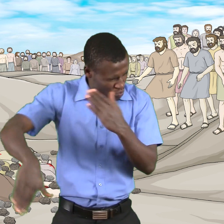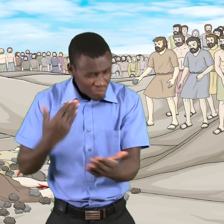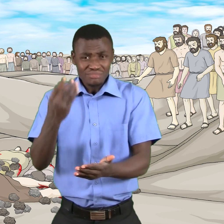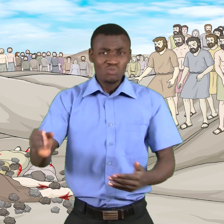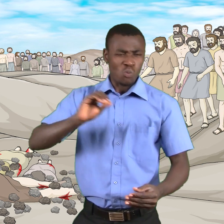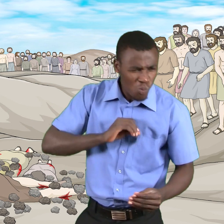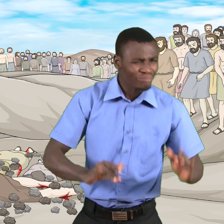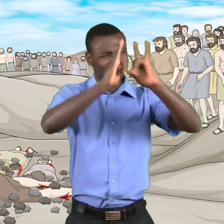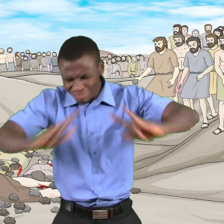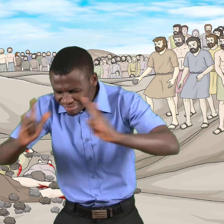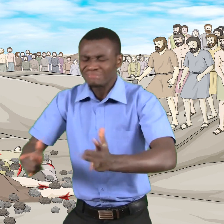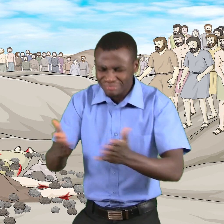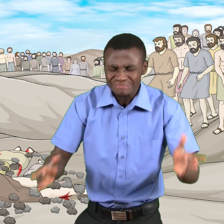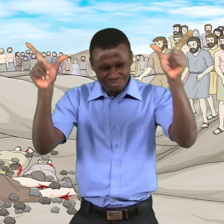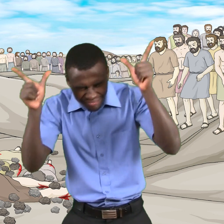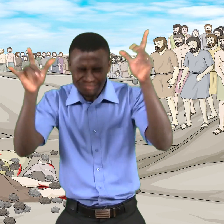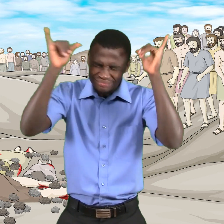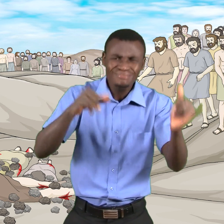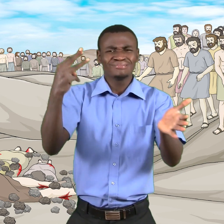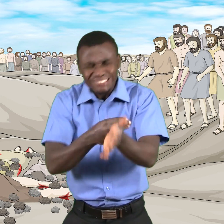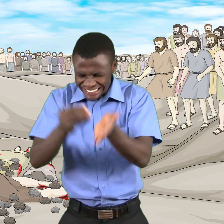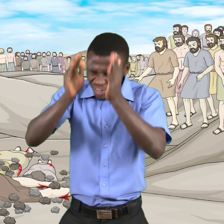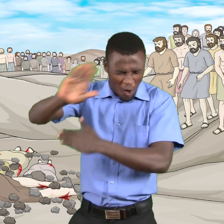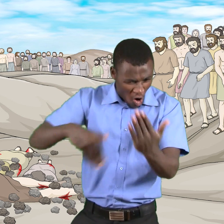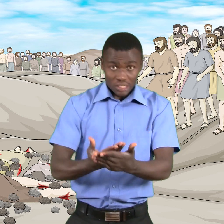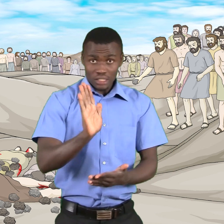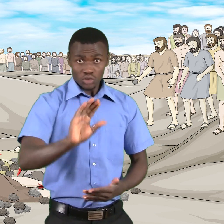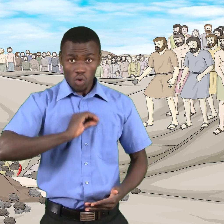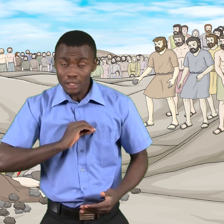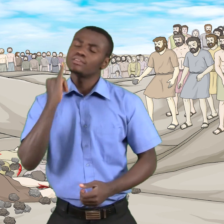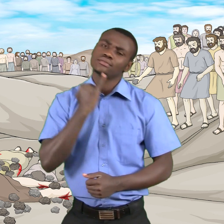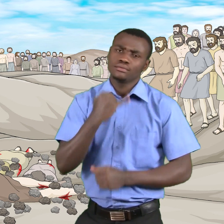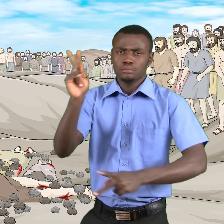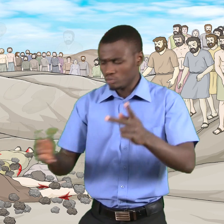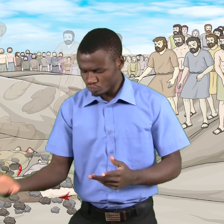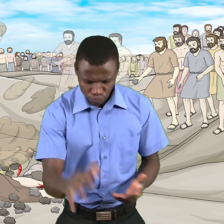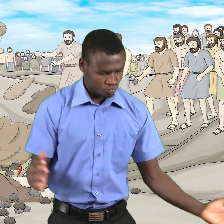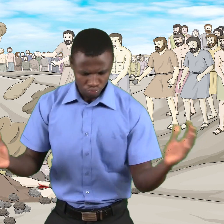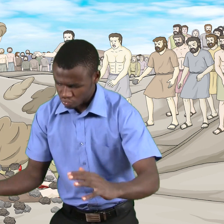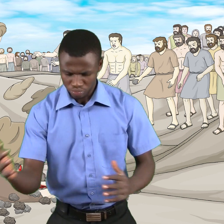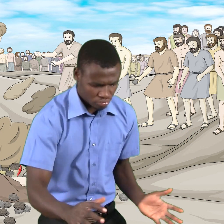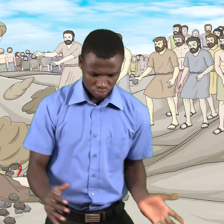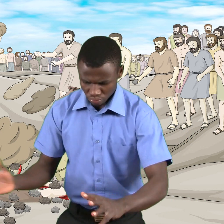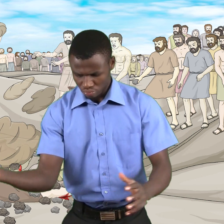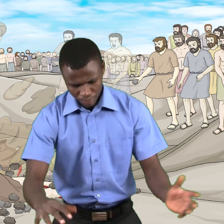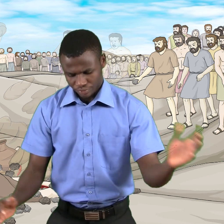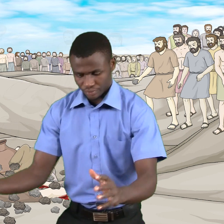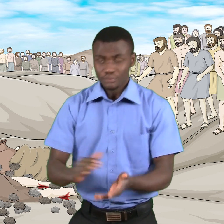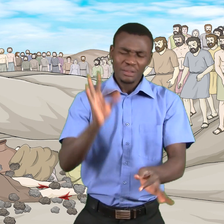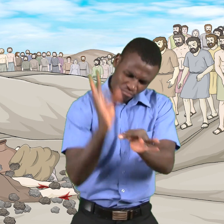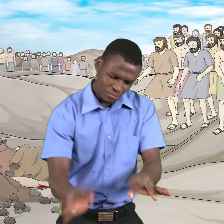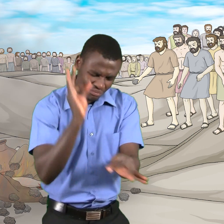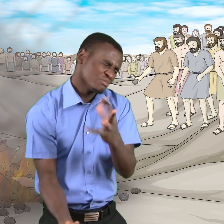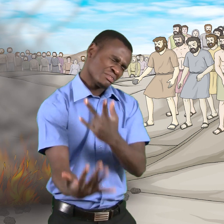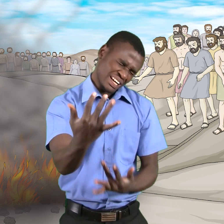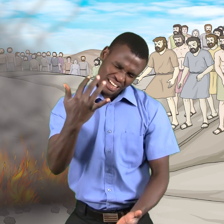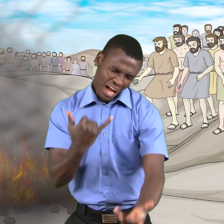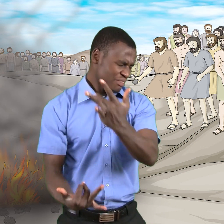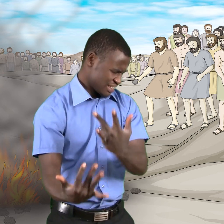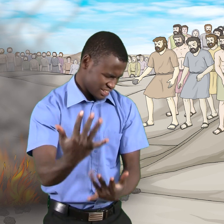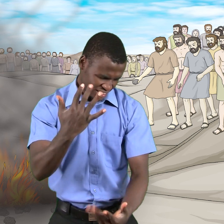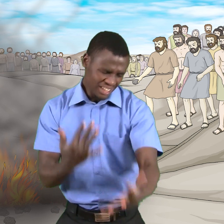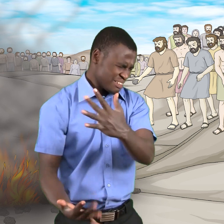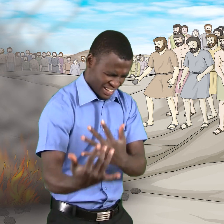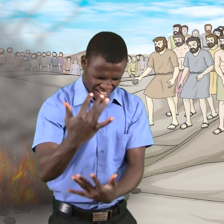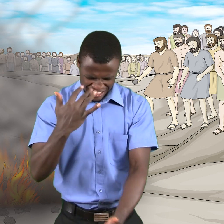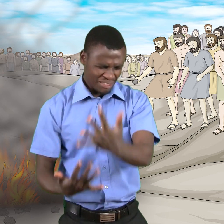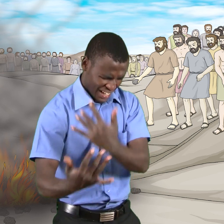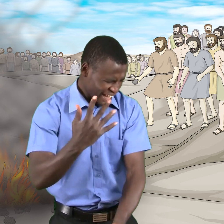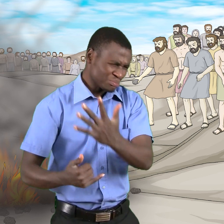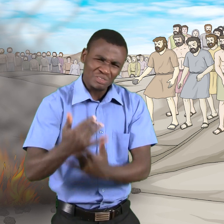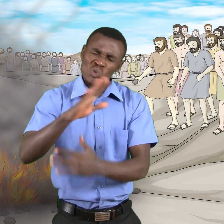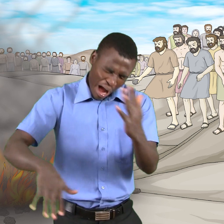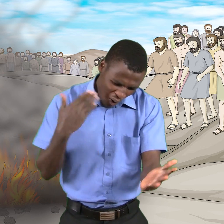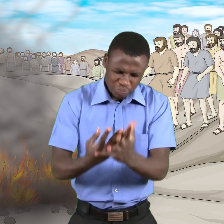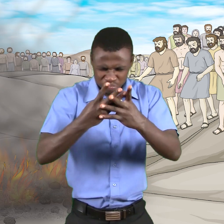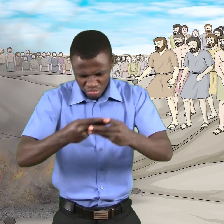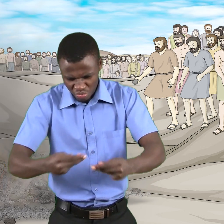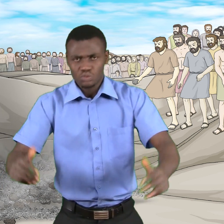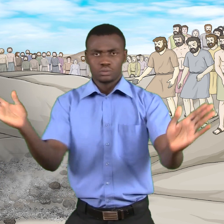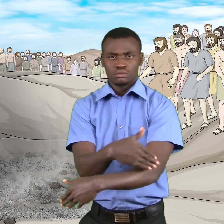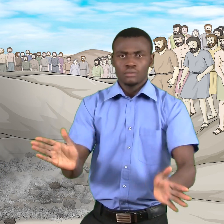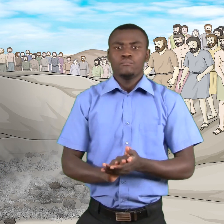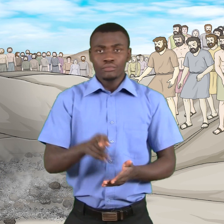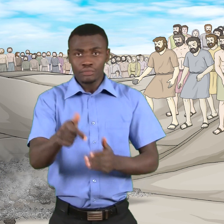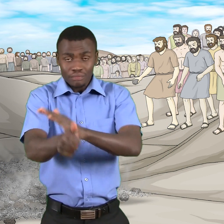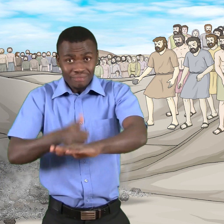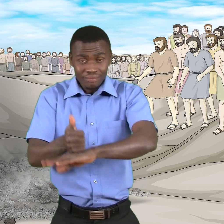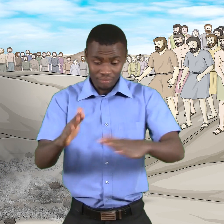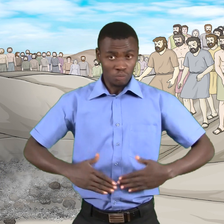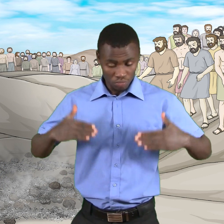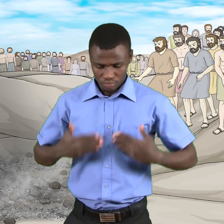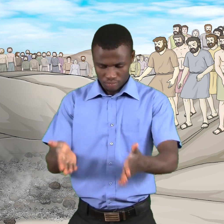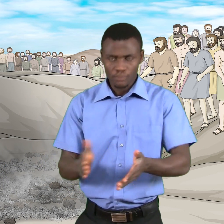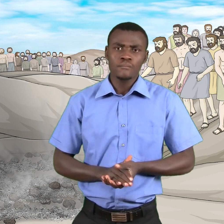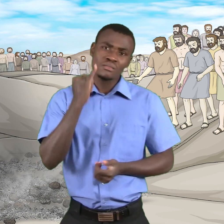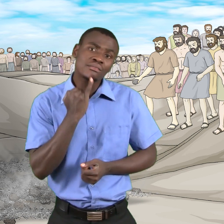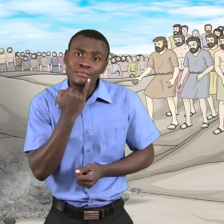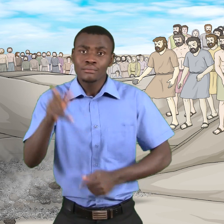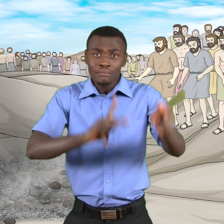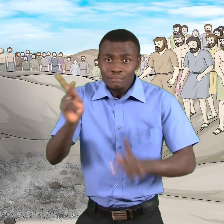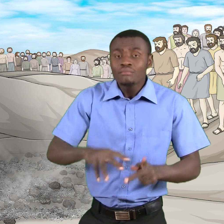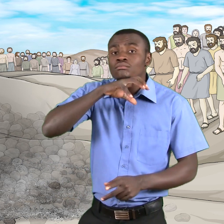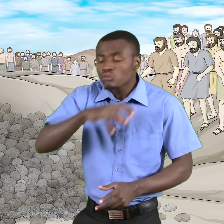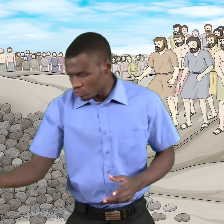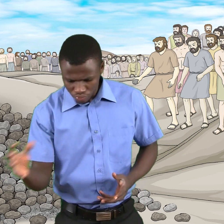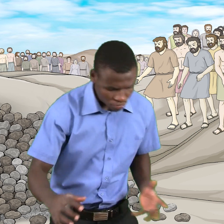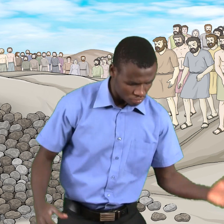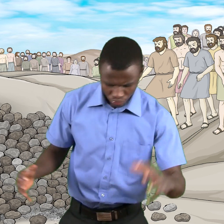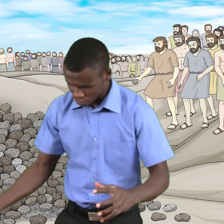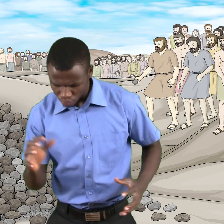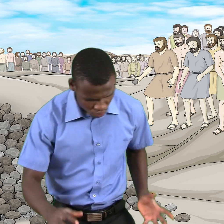Then they stoned the others and burned their bodies.